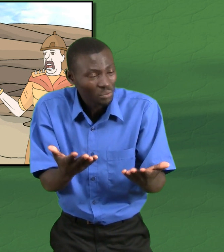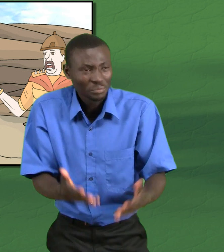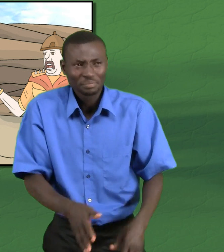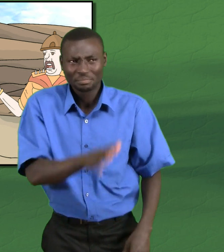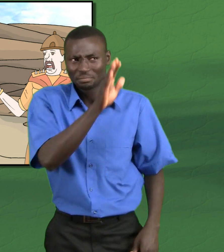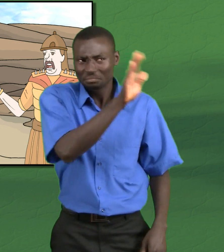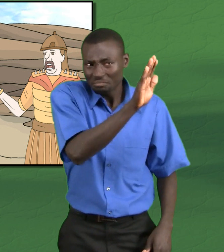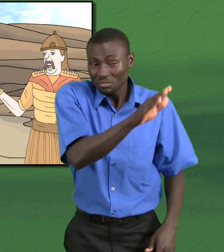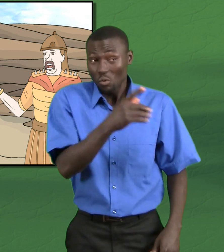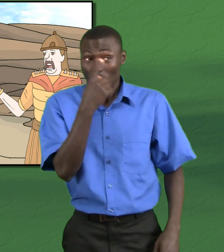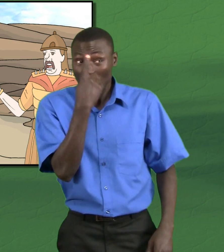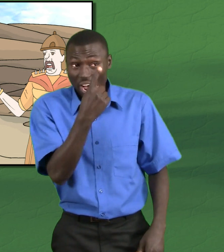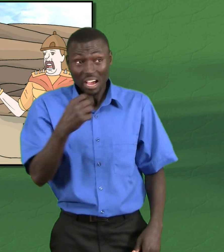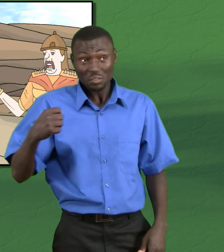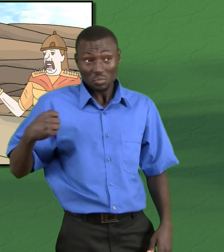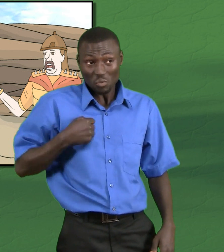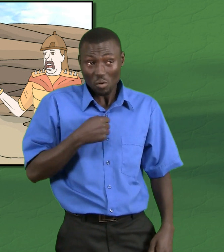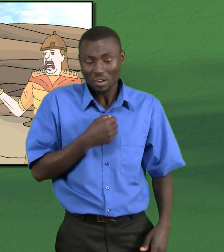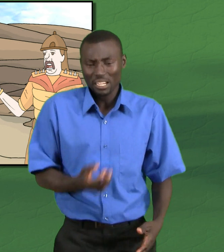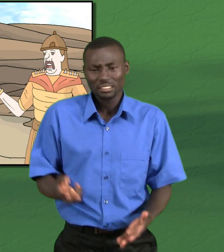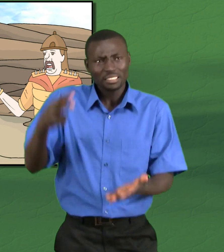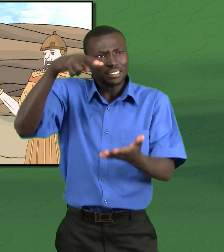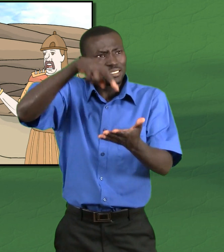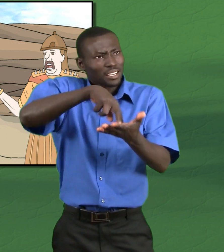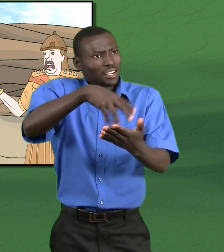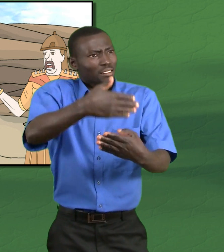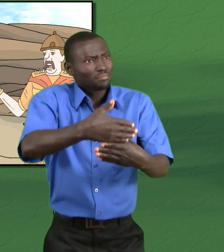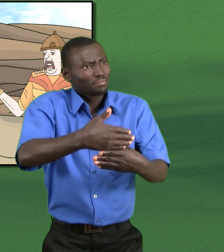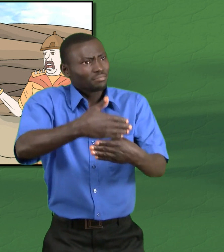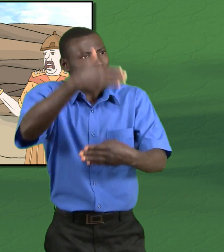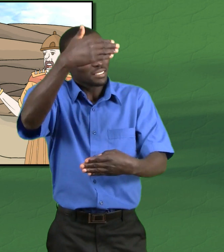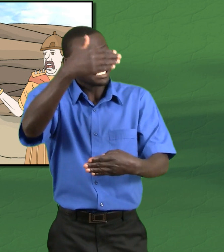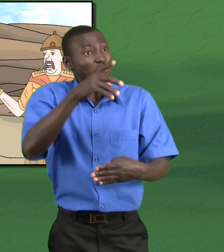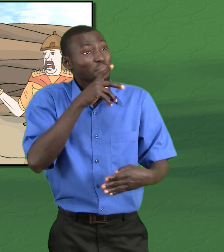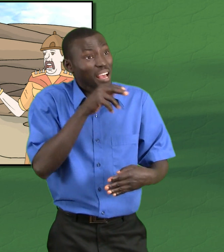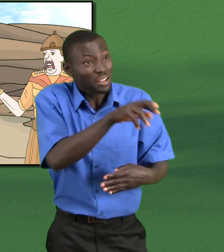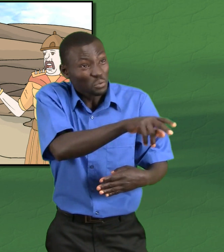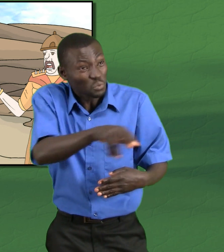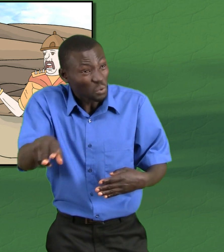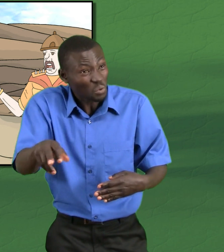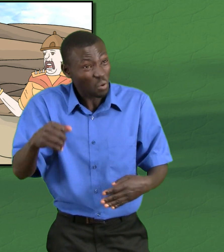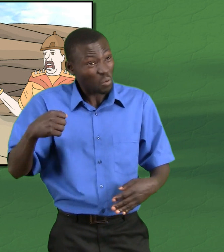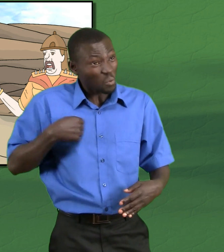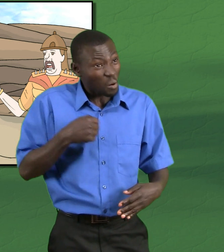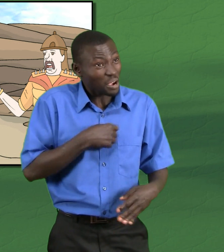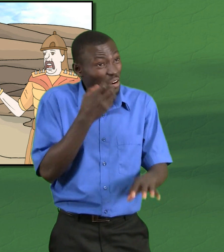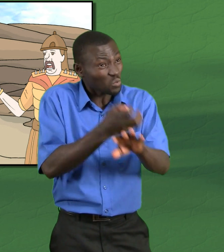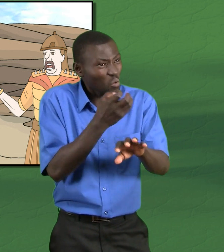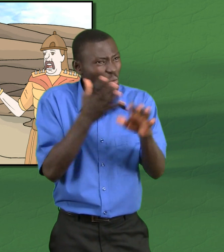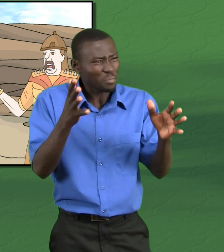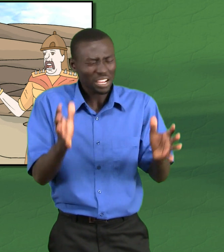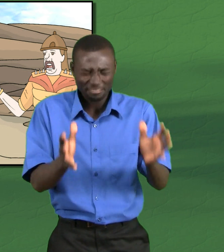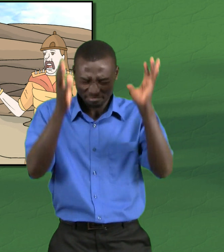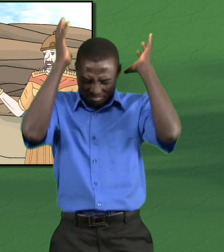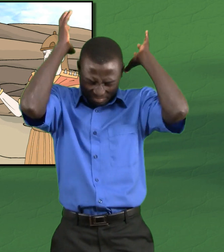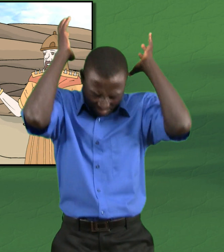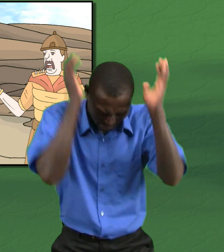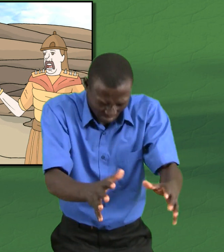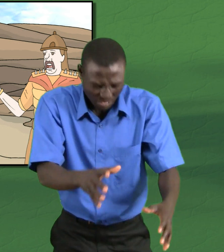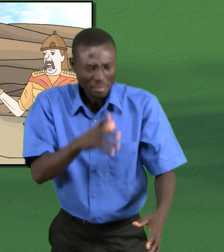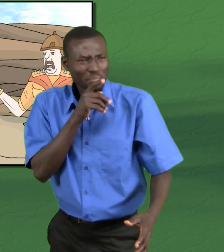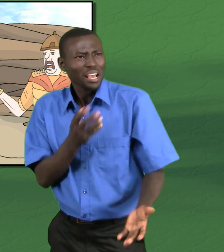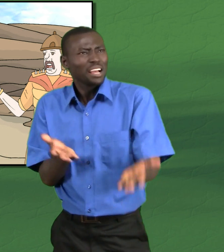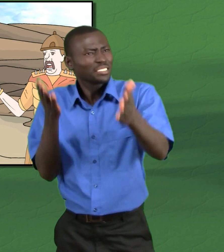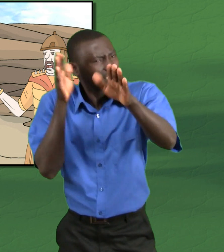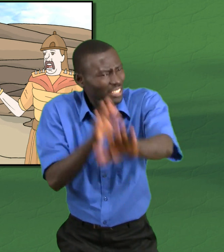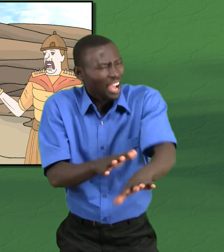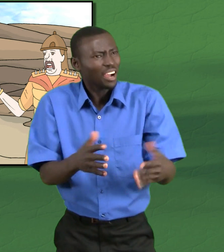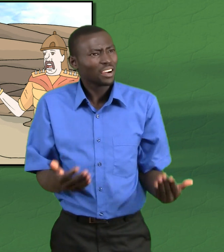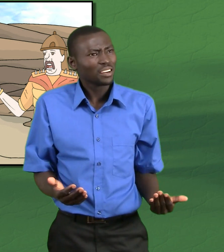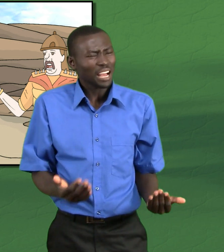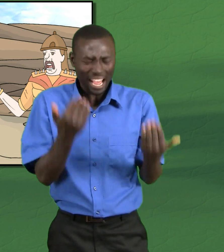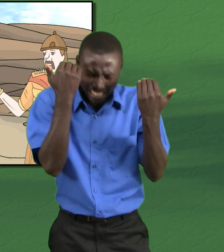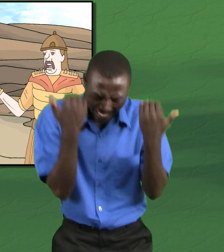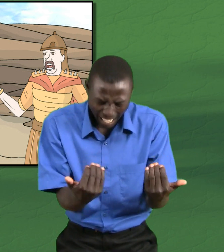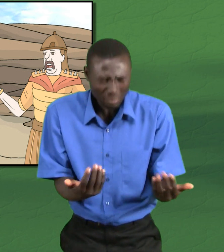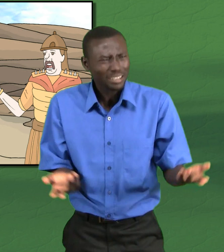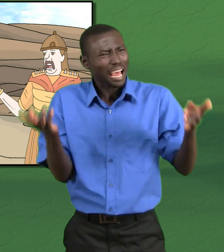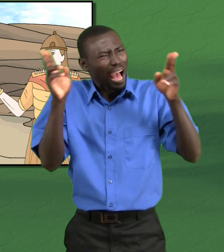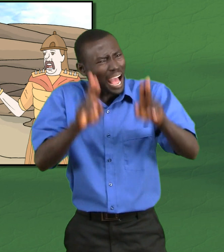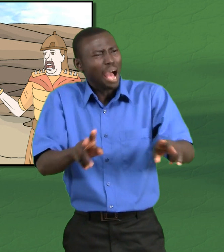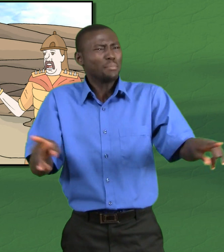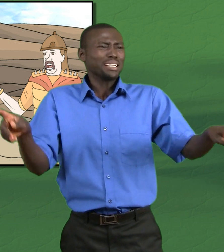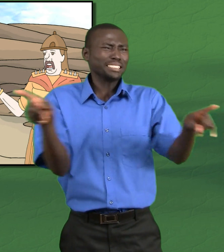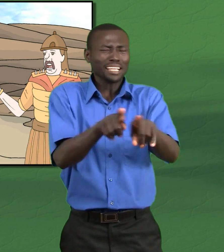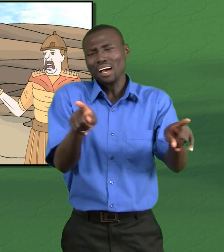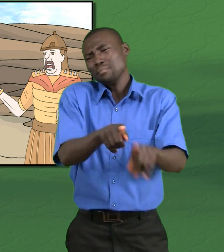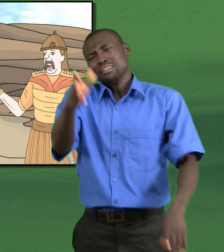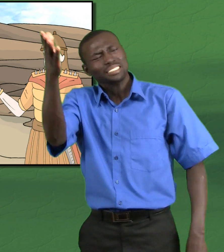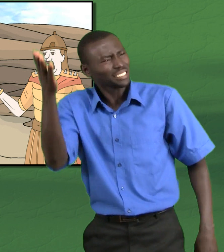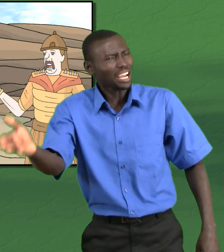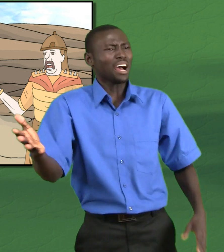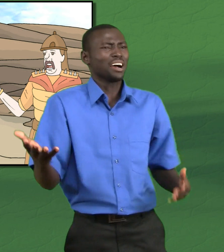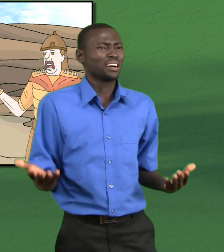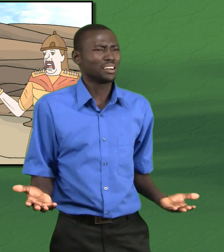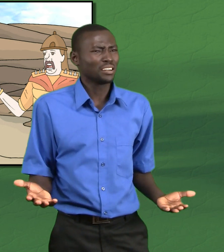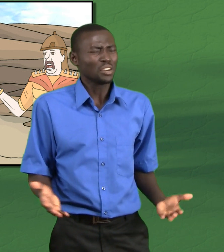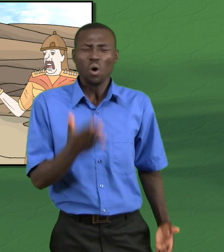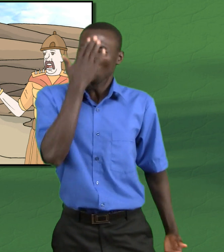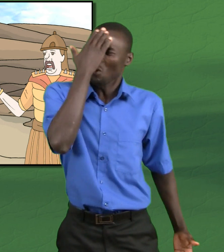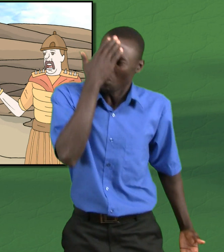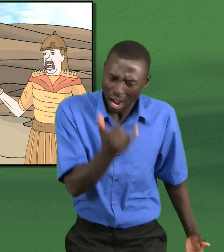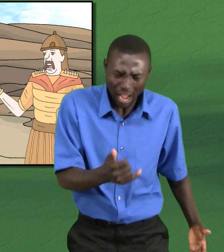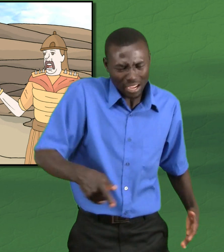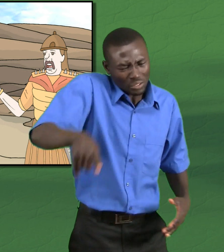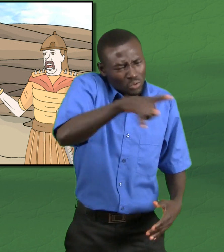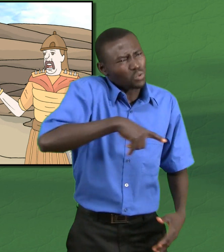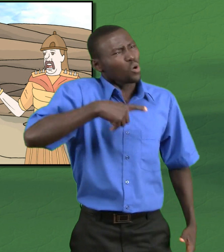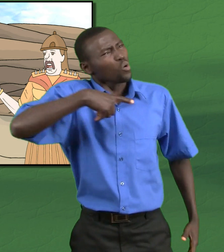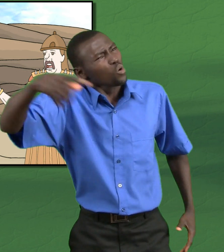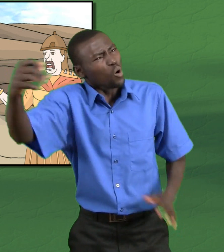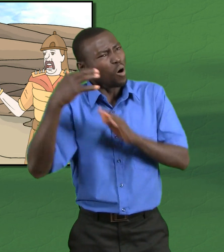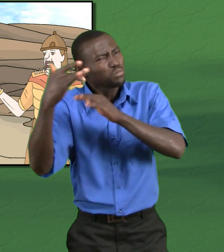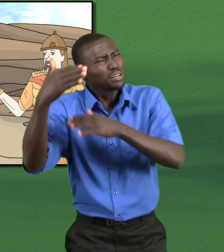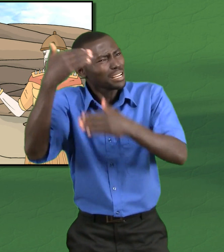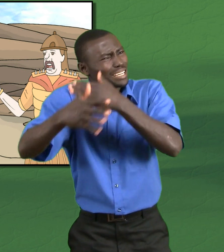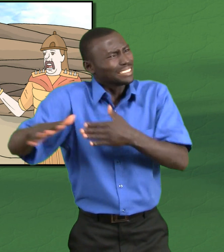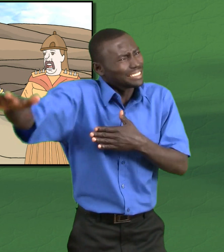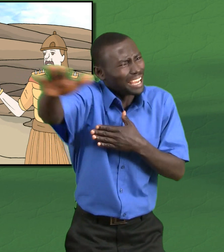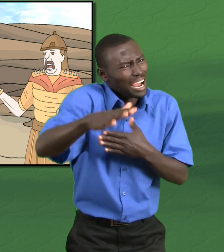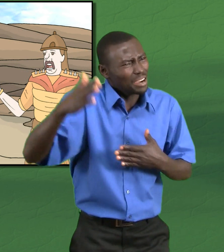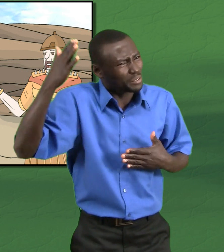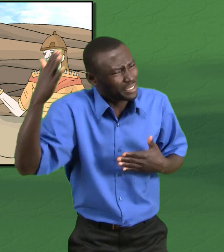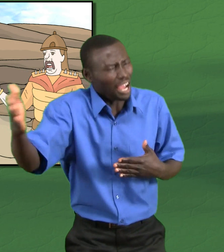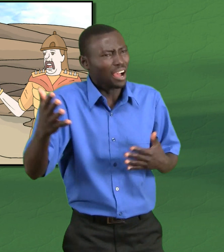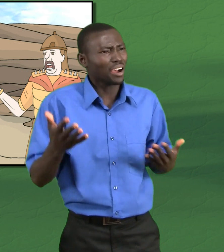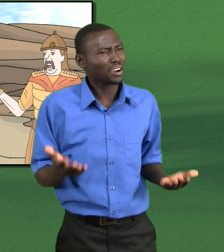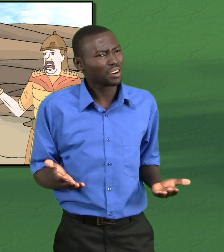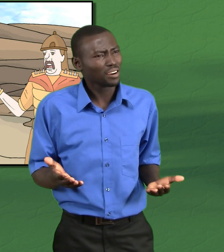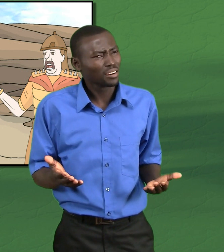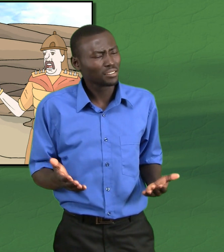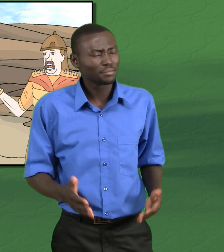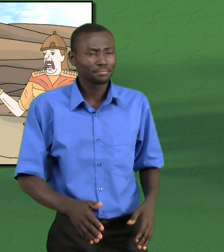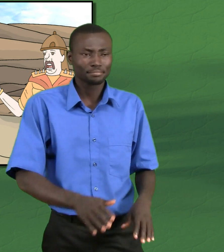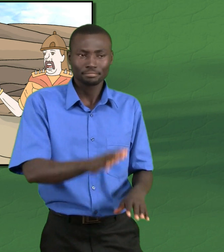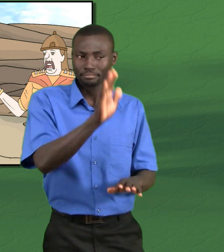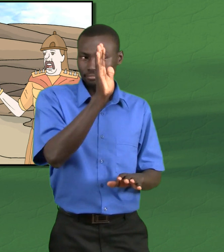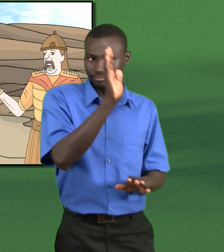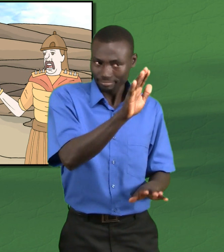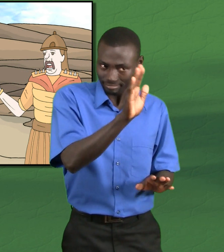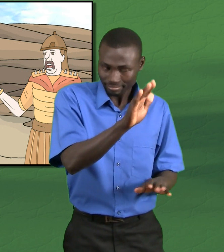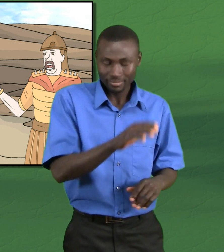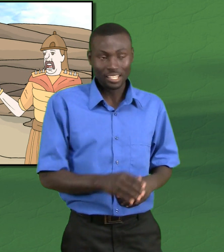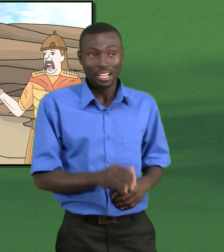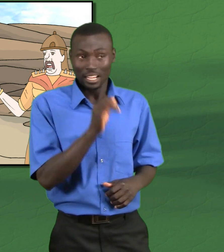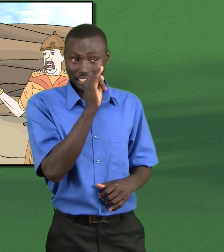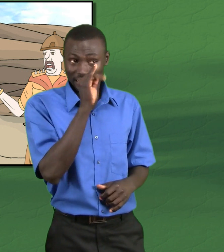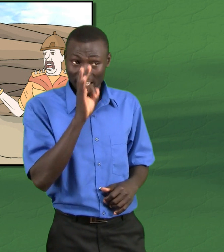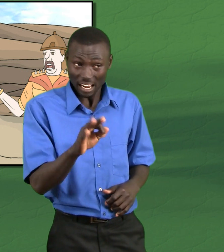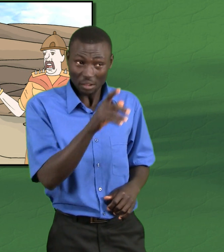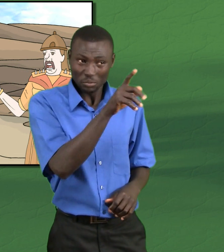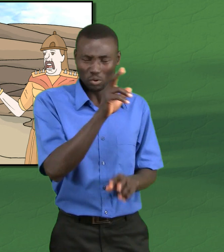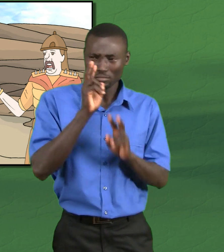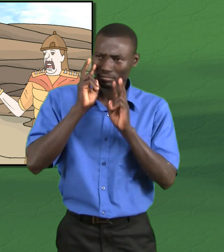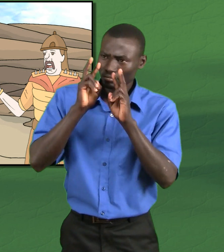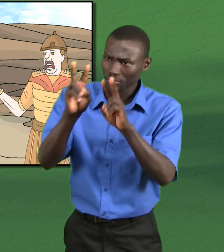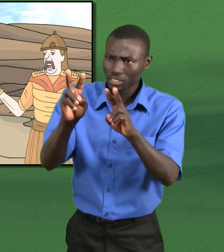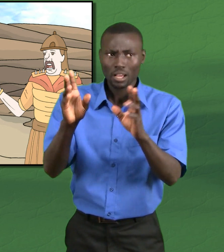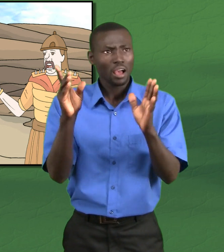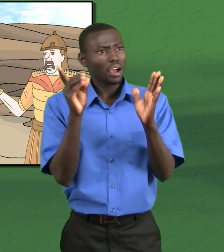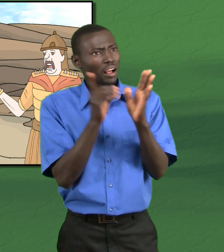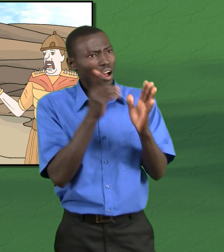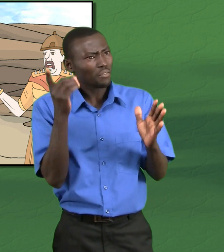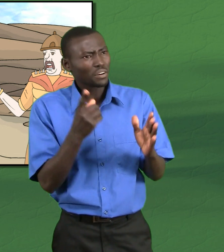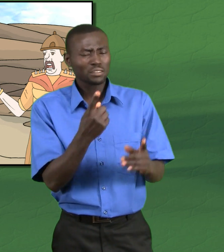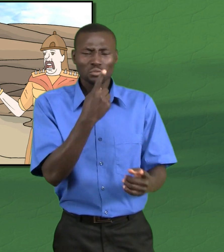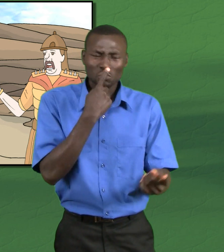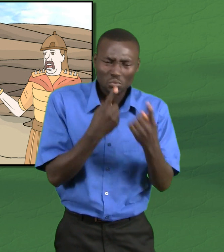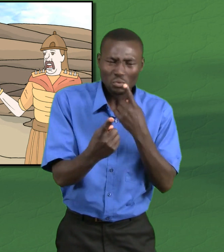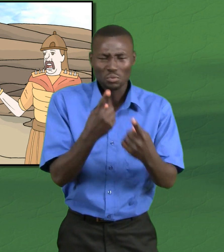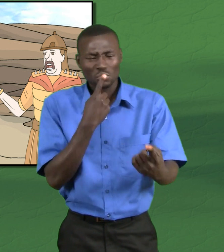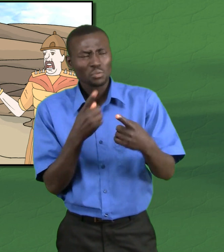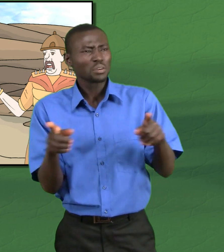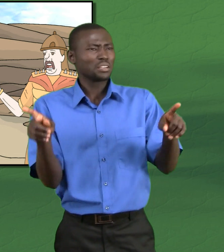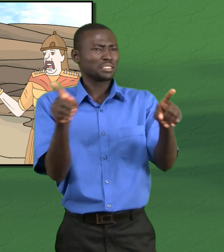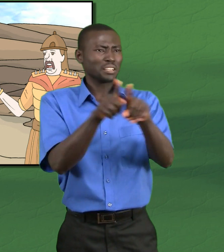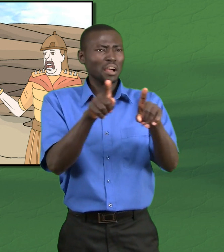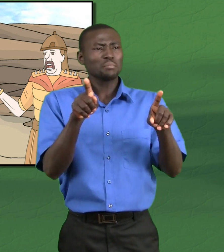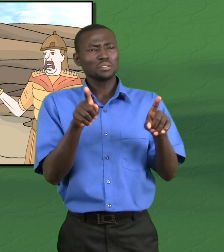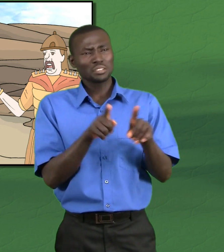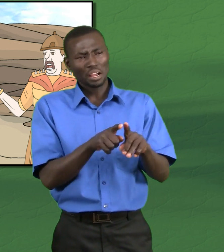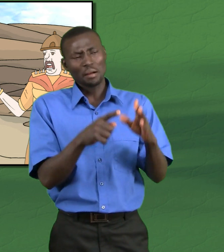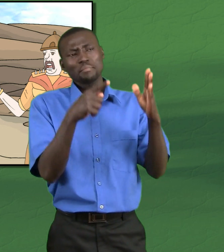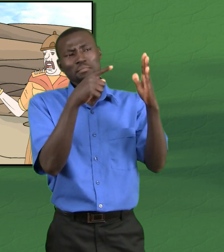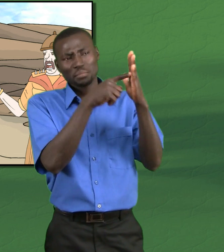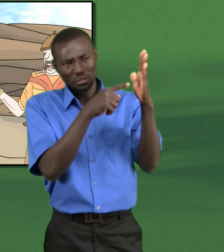Was it not a woman who dropped an upper millstone on him from the wall, so that he died in Thebez? Why did you get so close to the wall?’